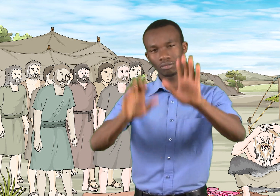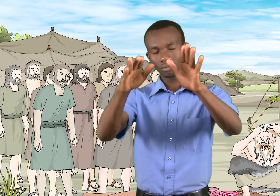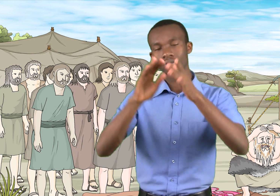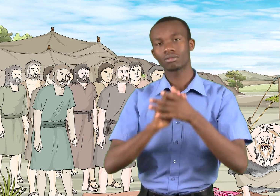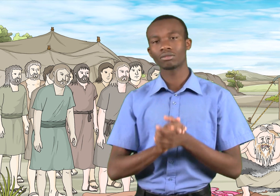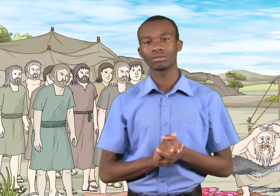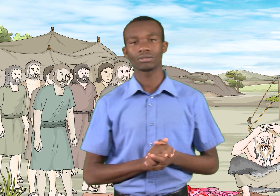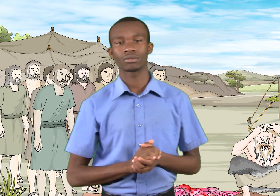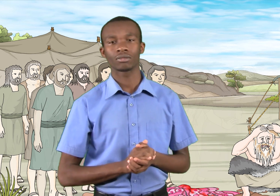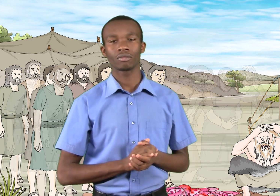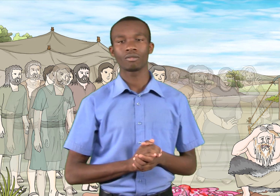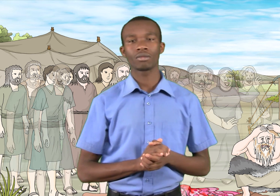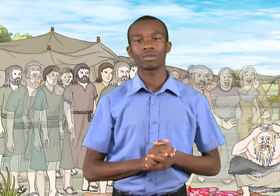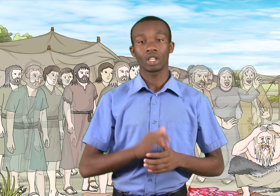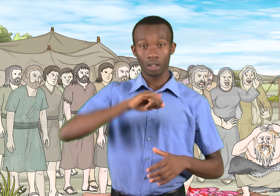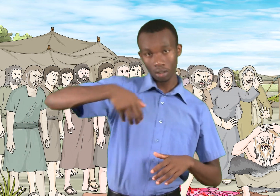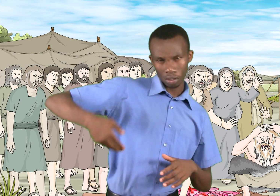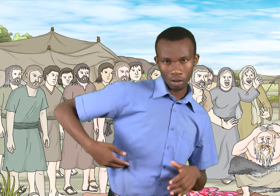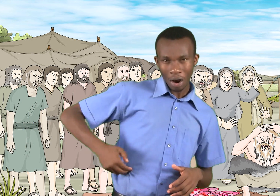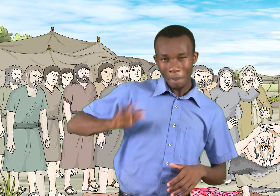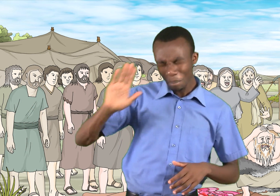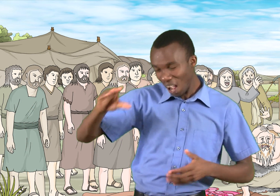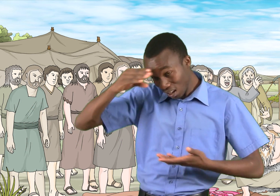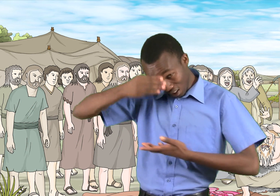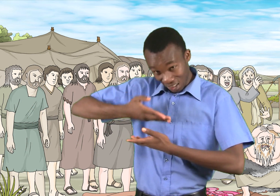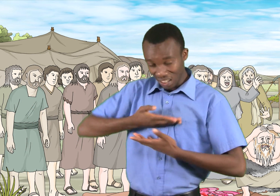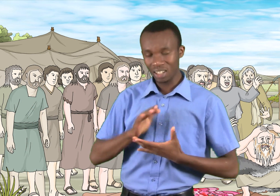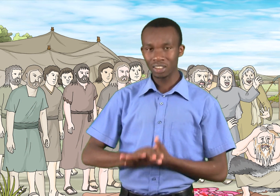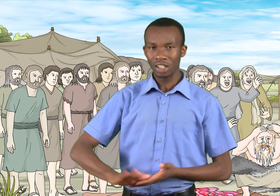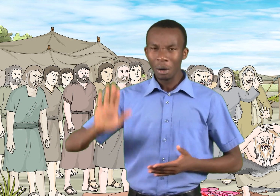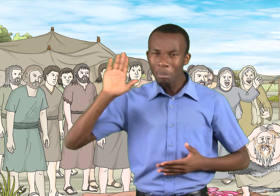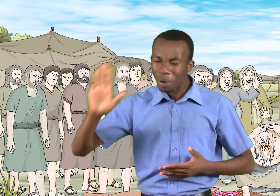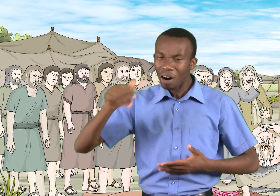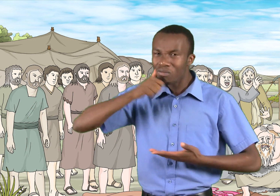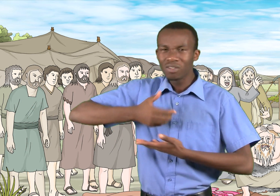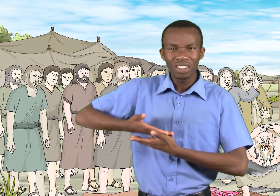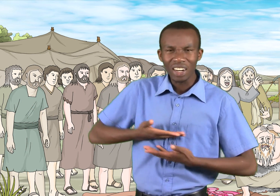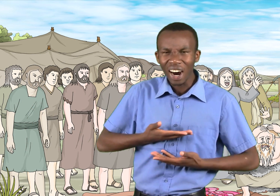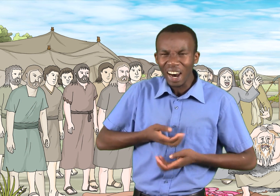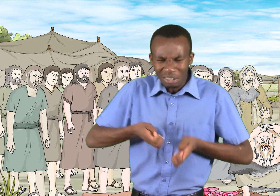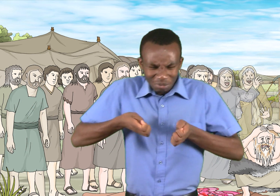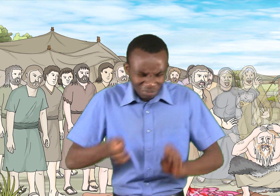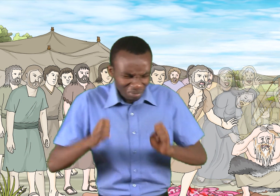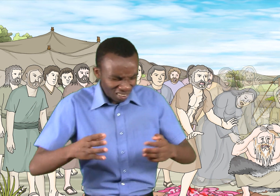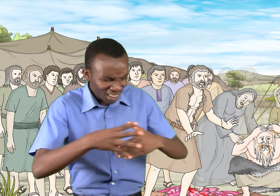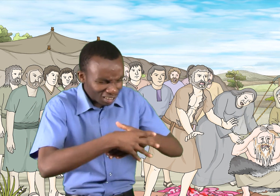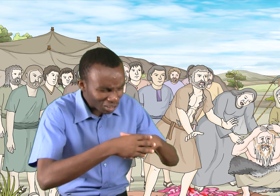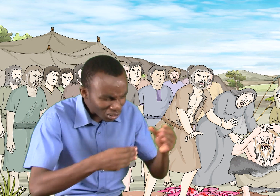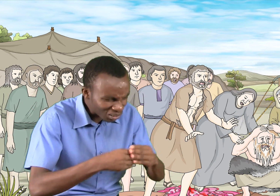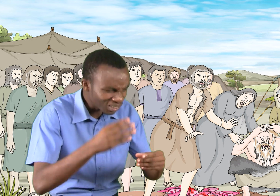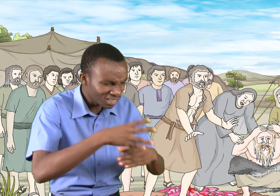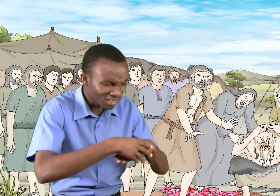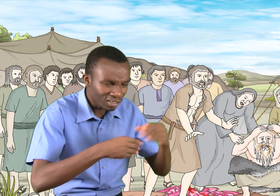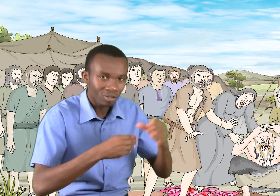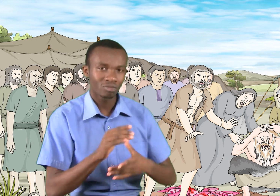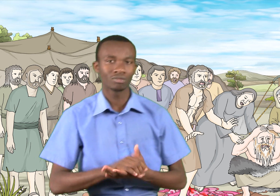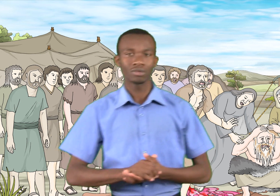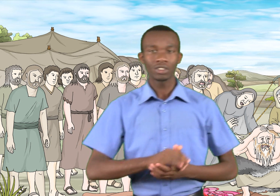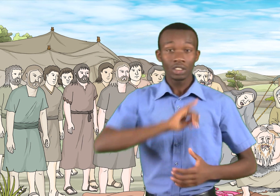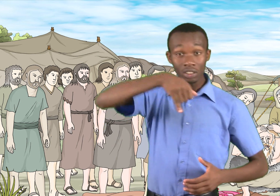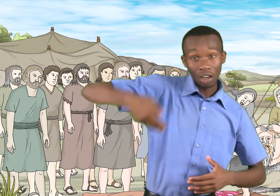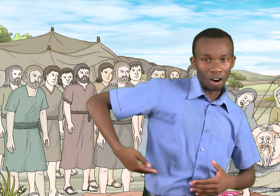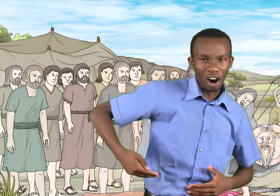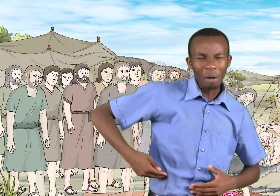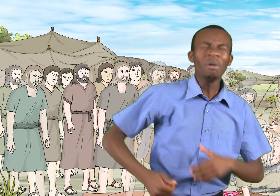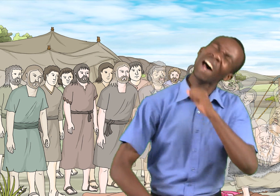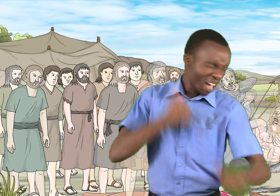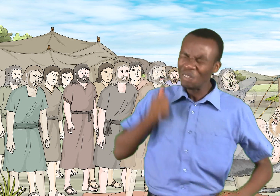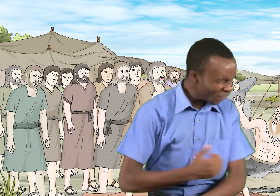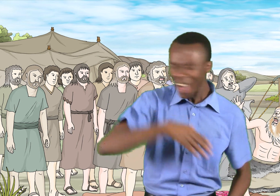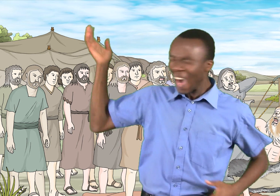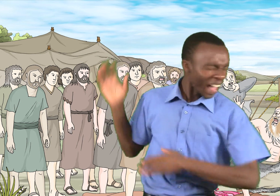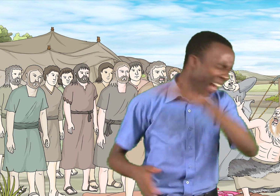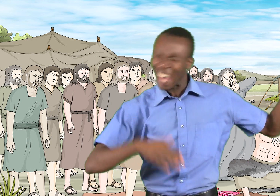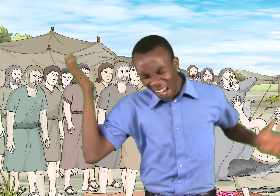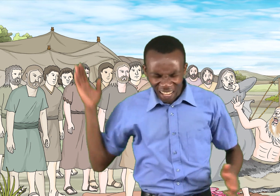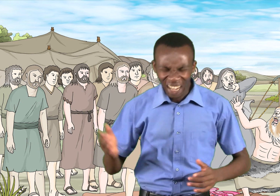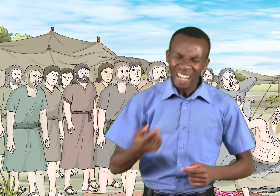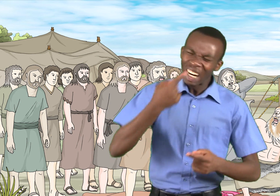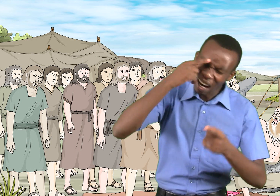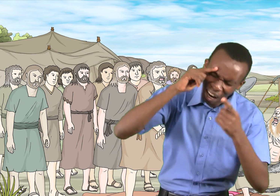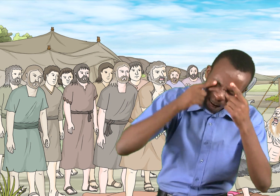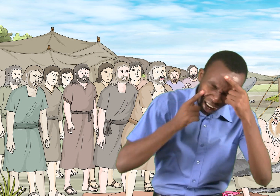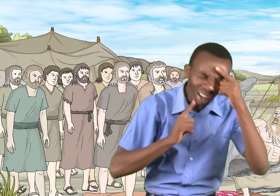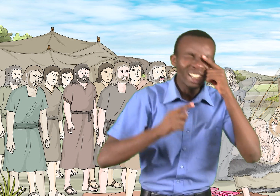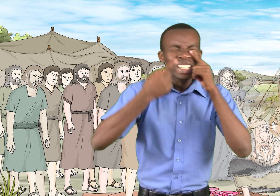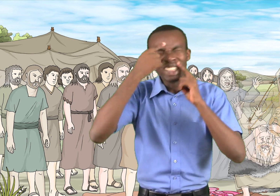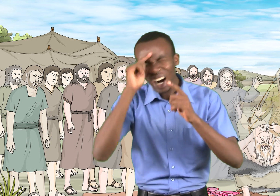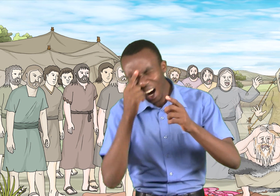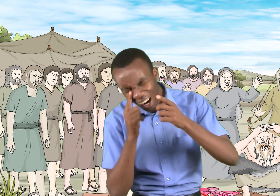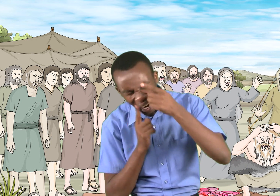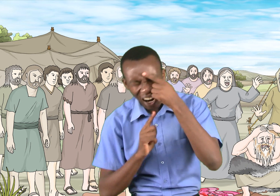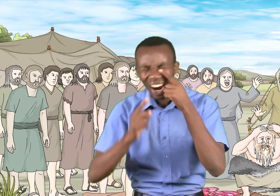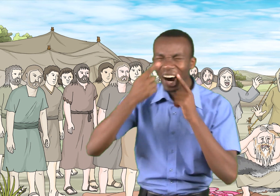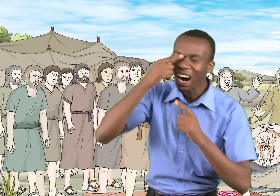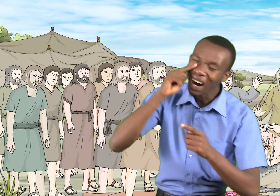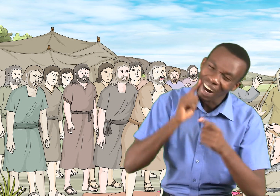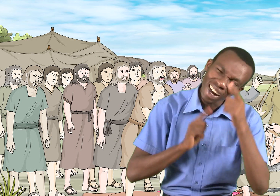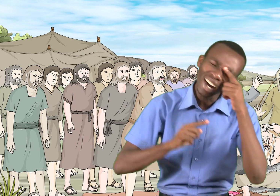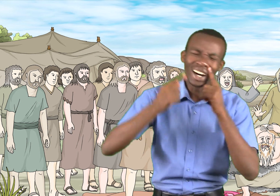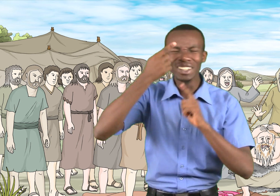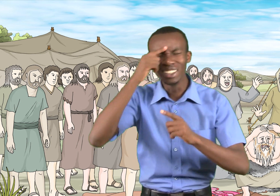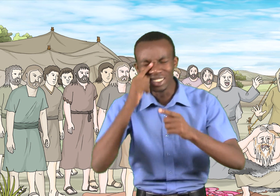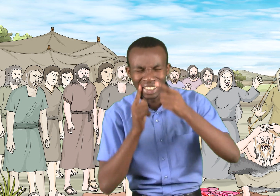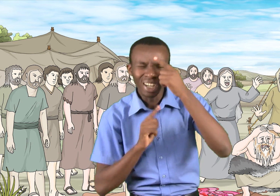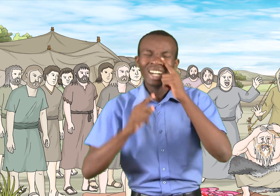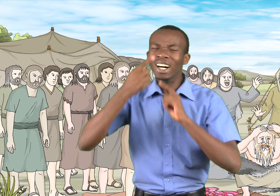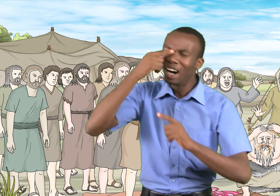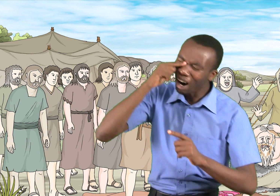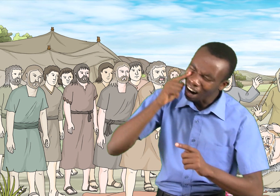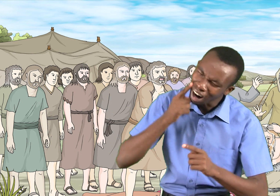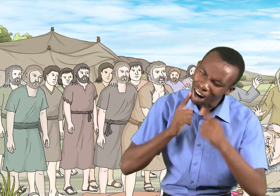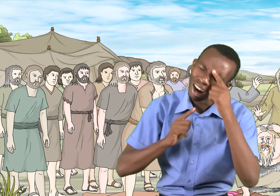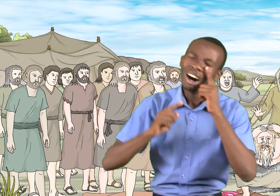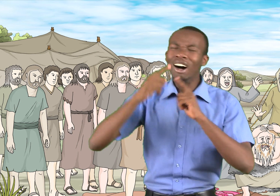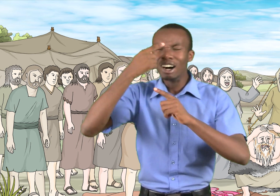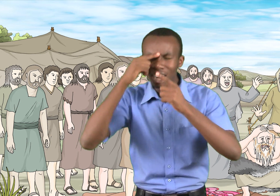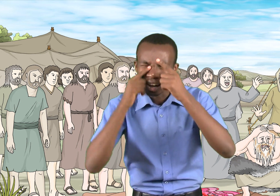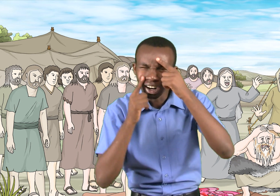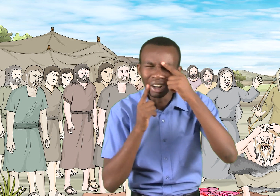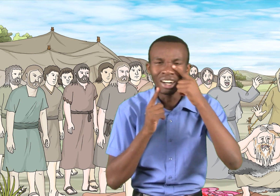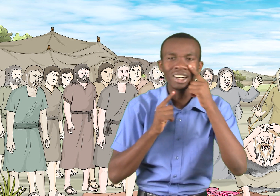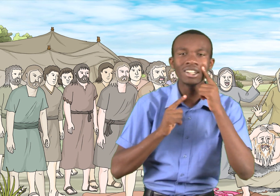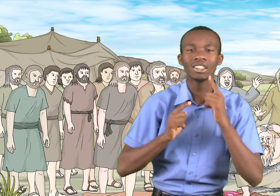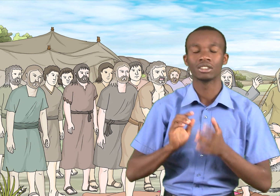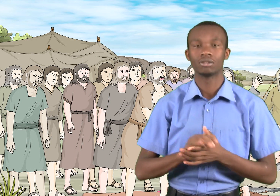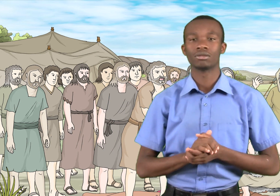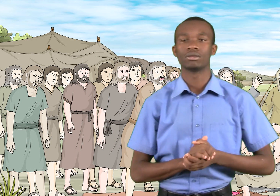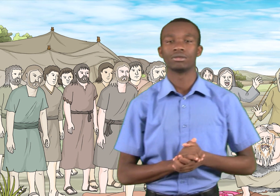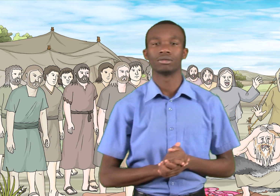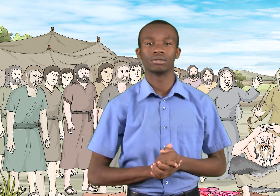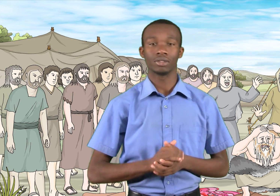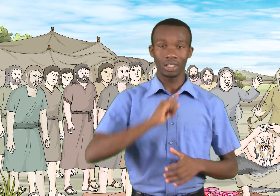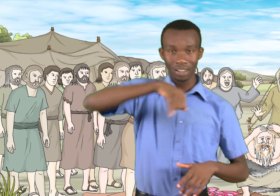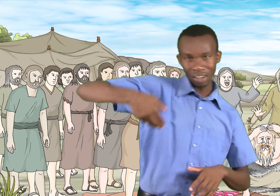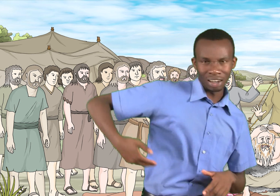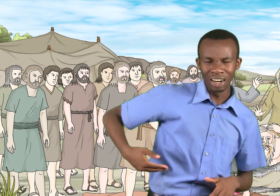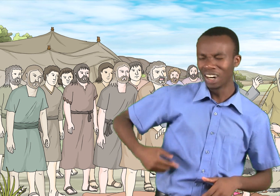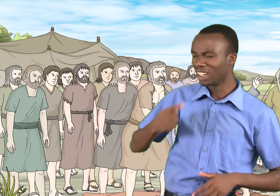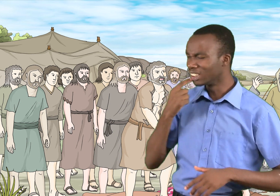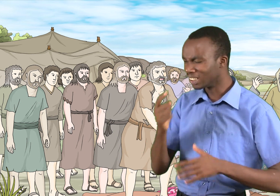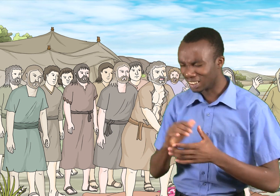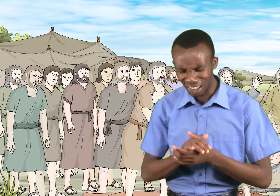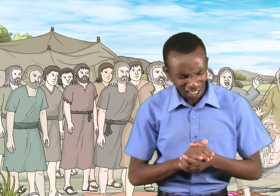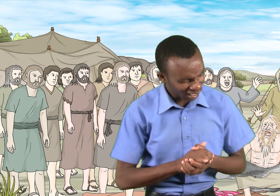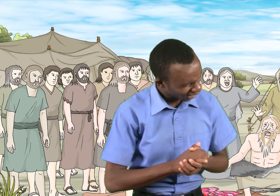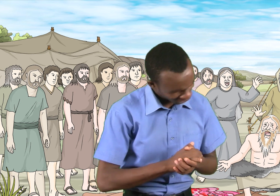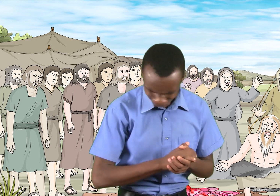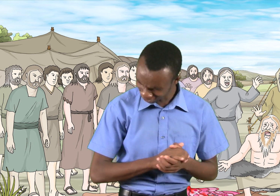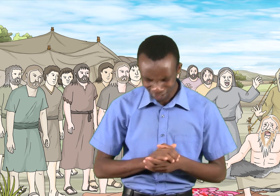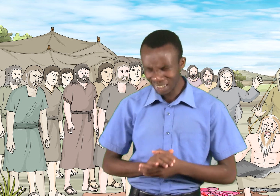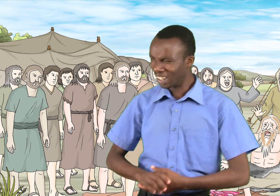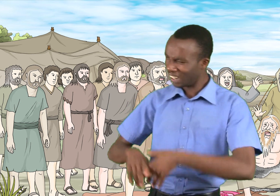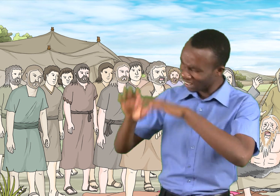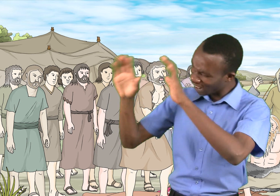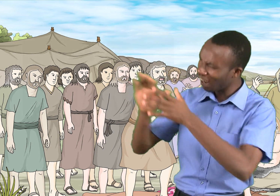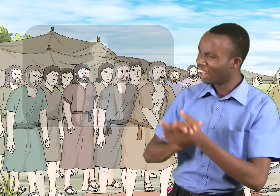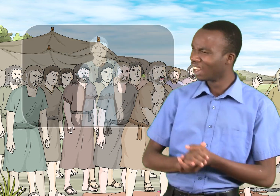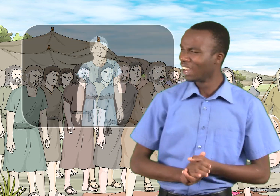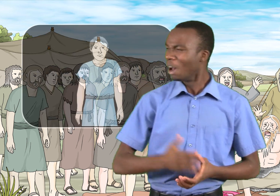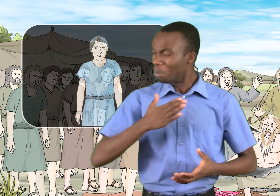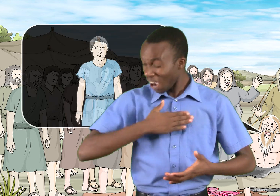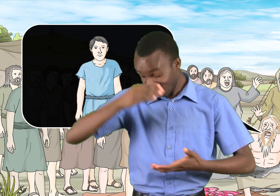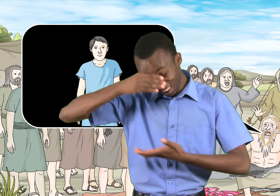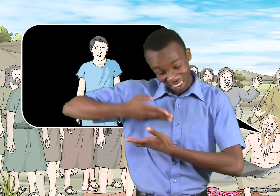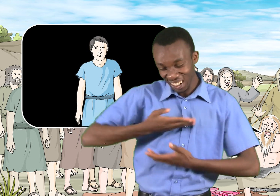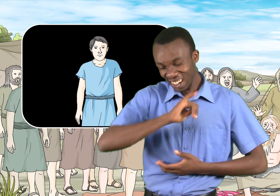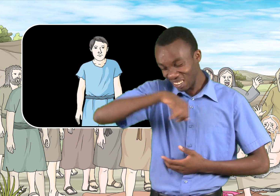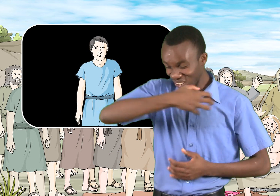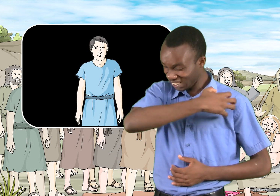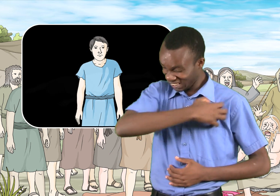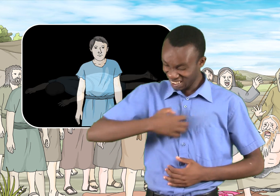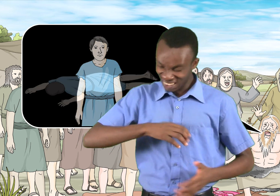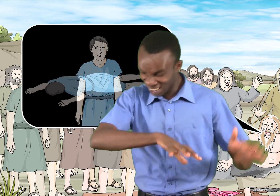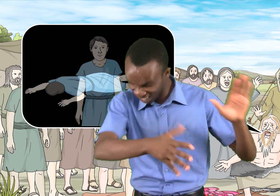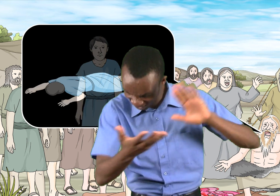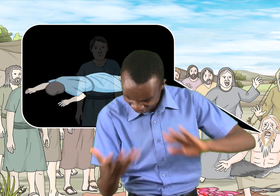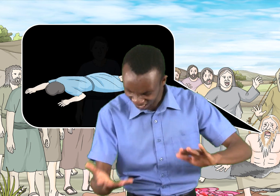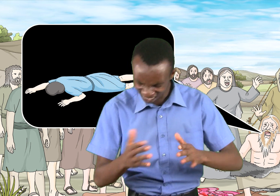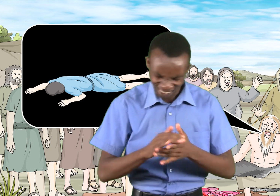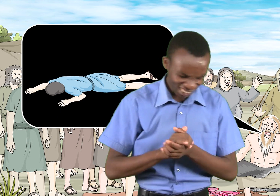All his sons and daughters tried to comfort him, but he refused to be comforted.